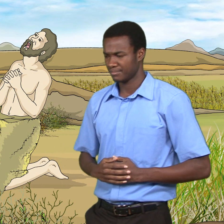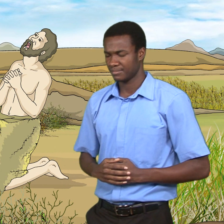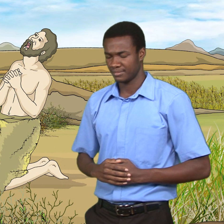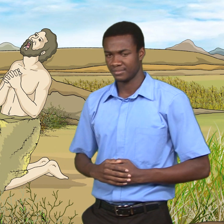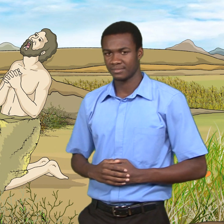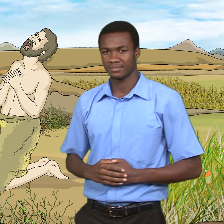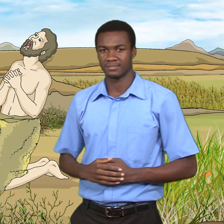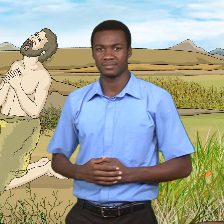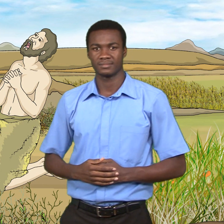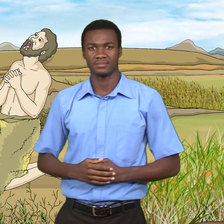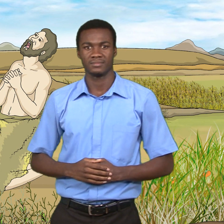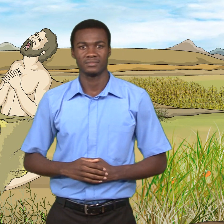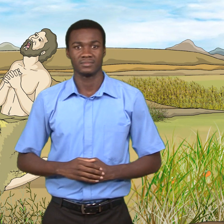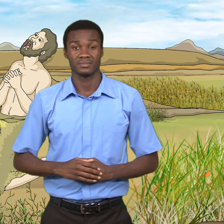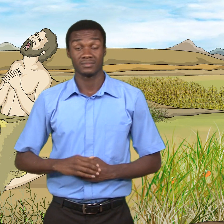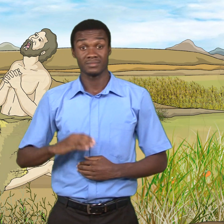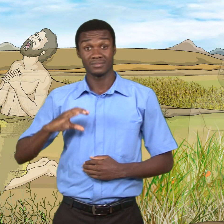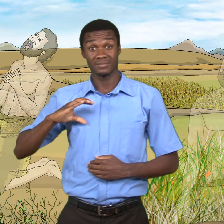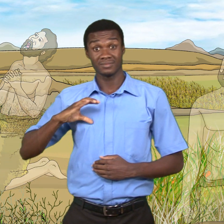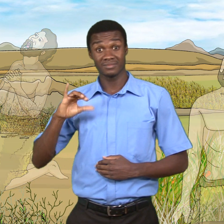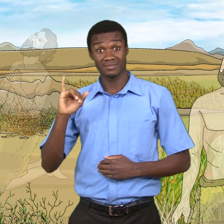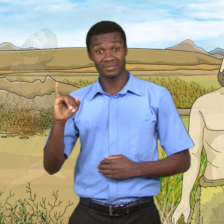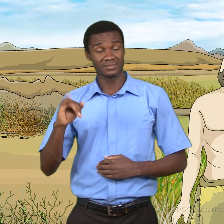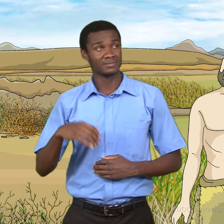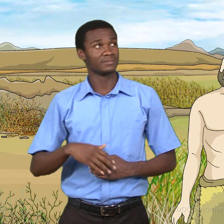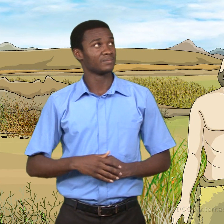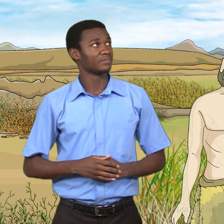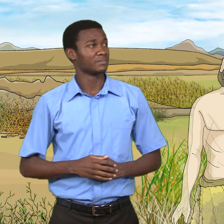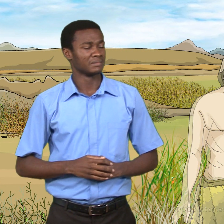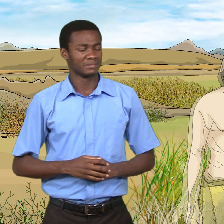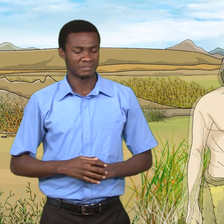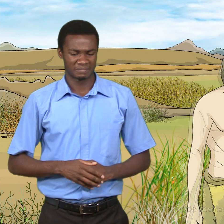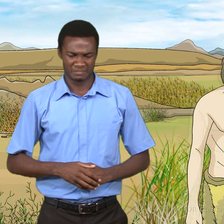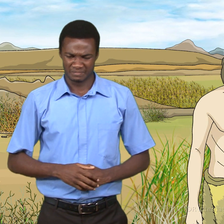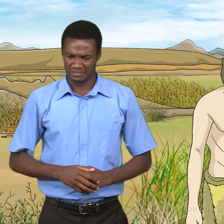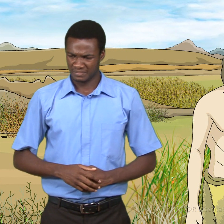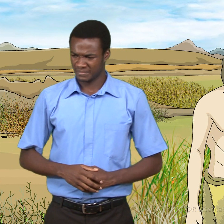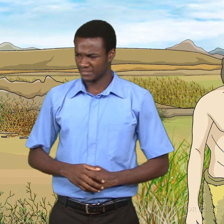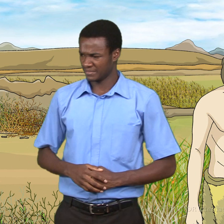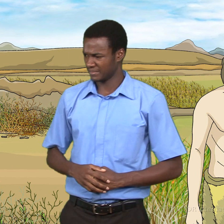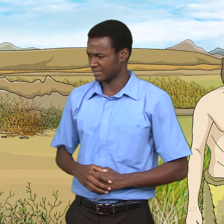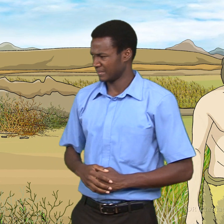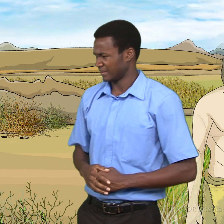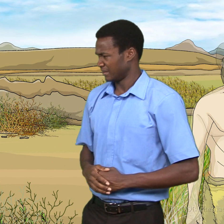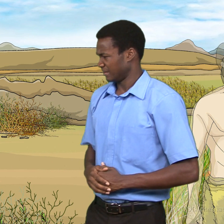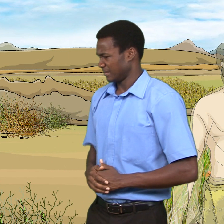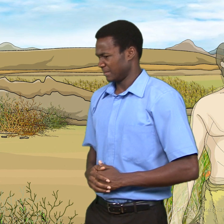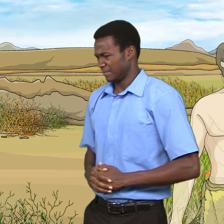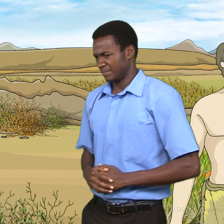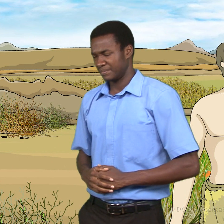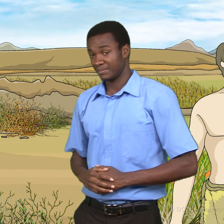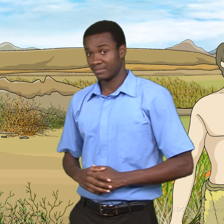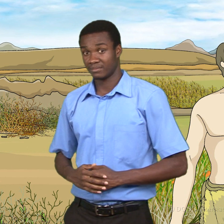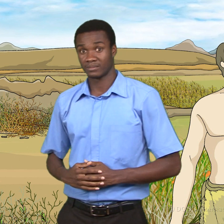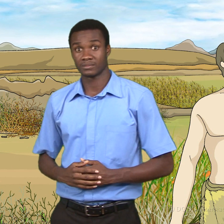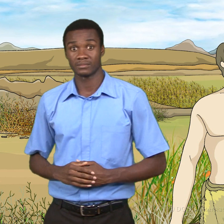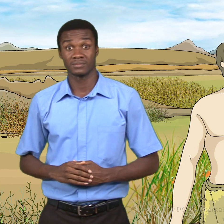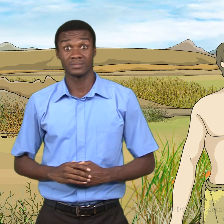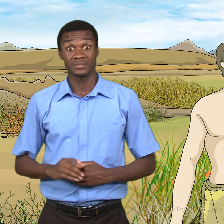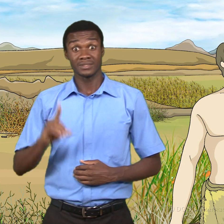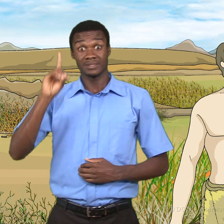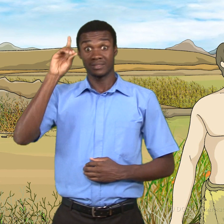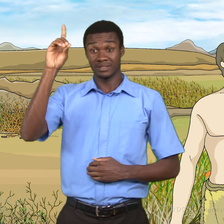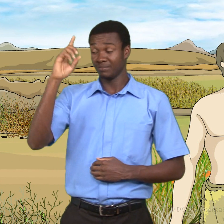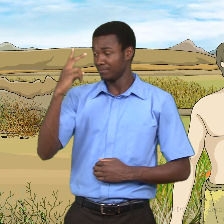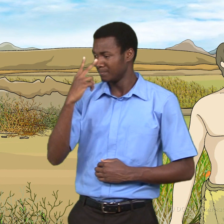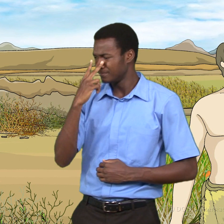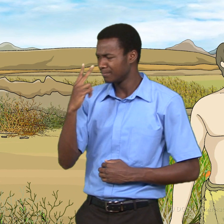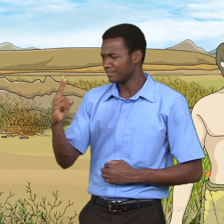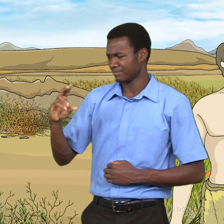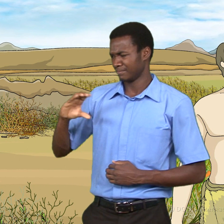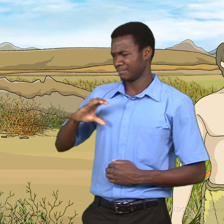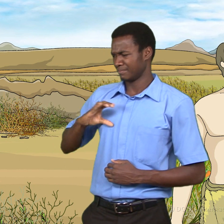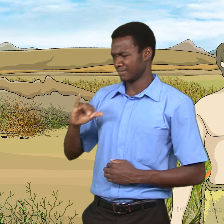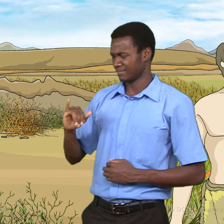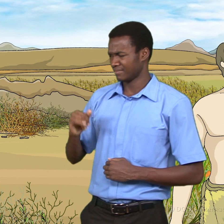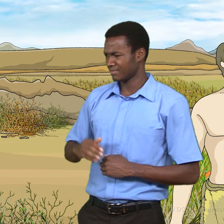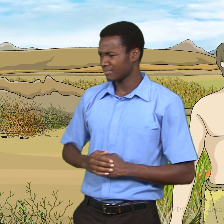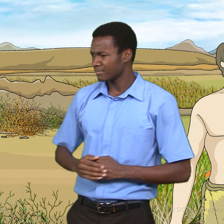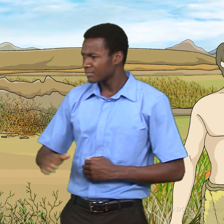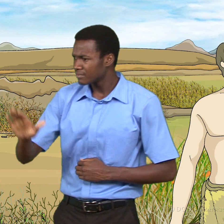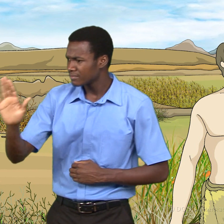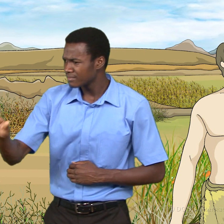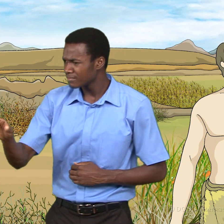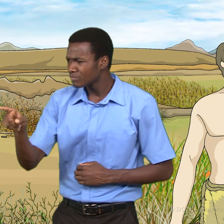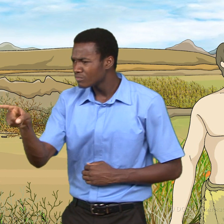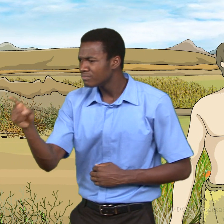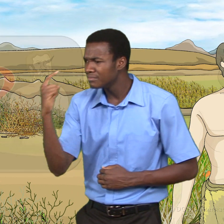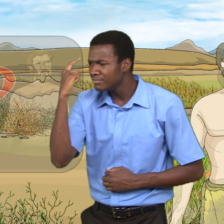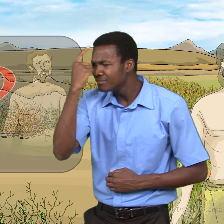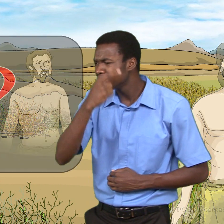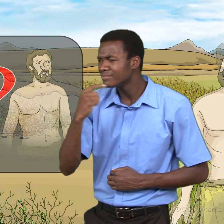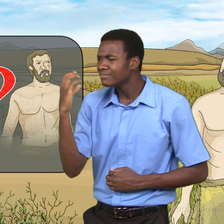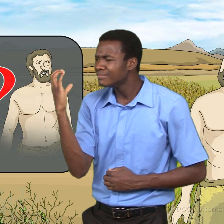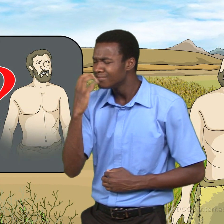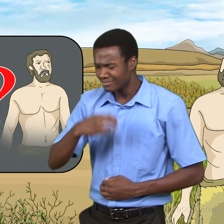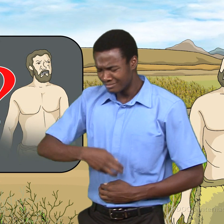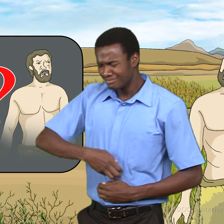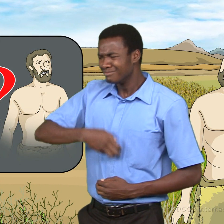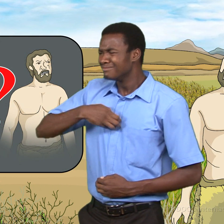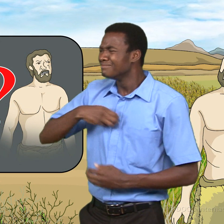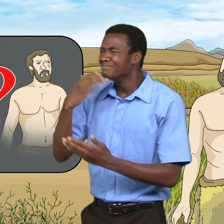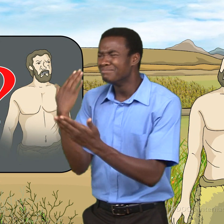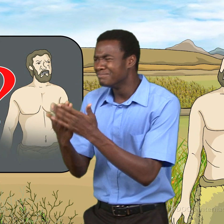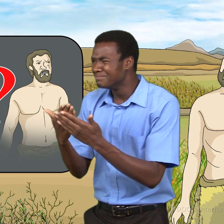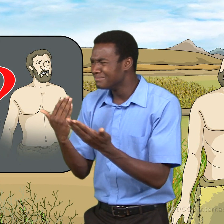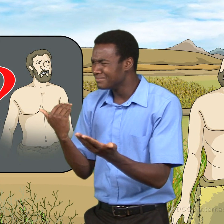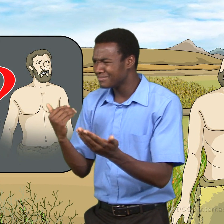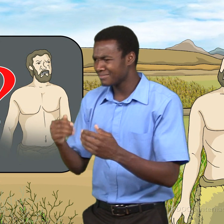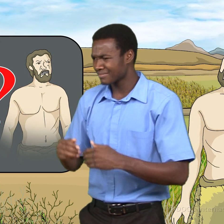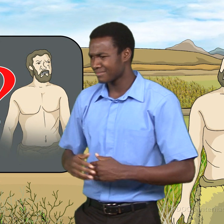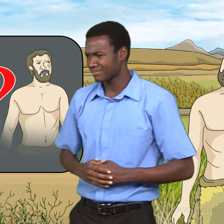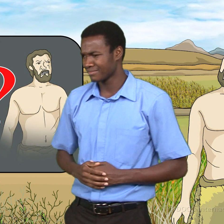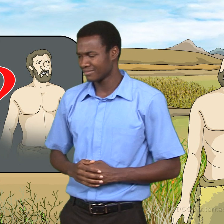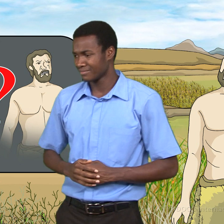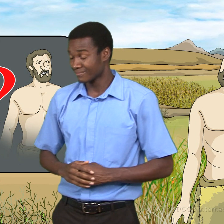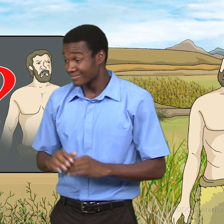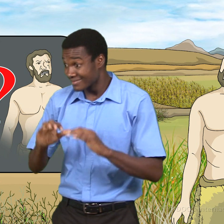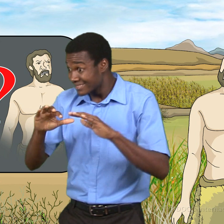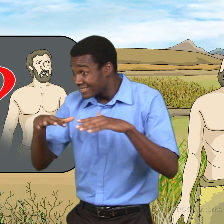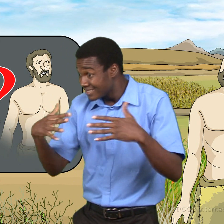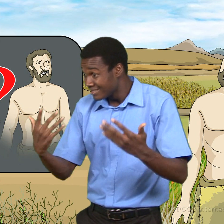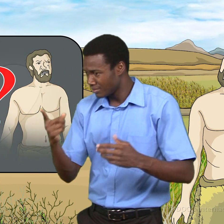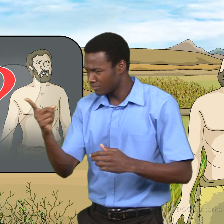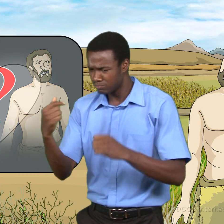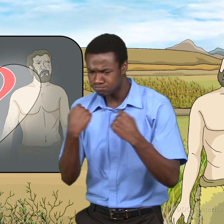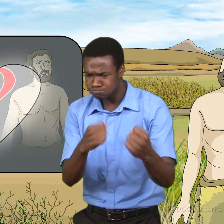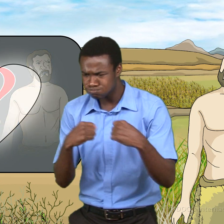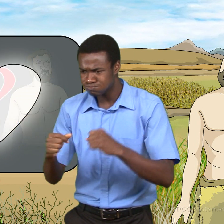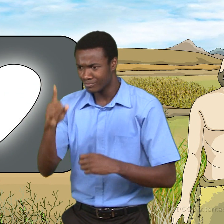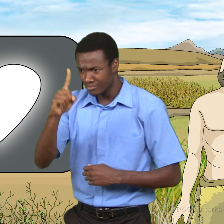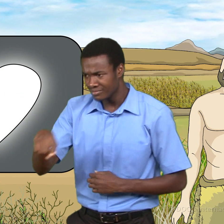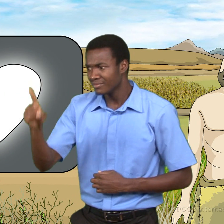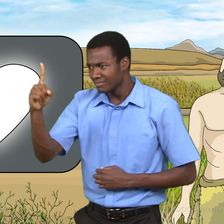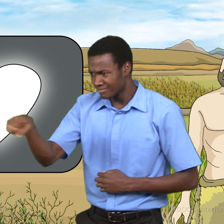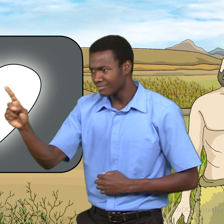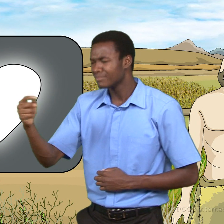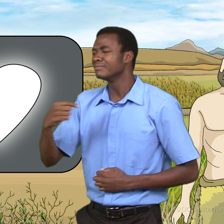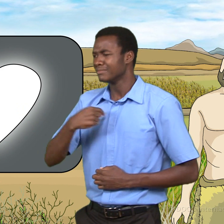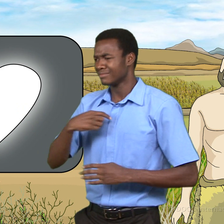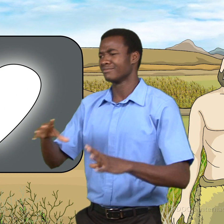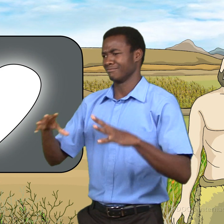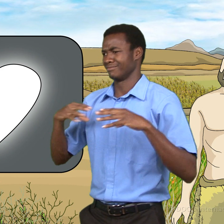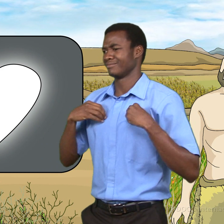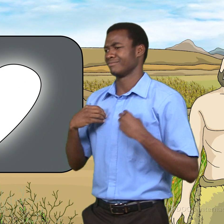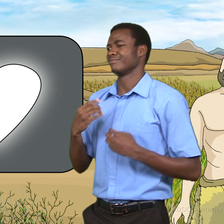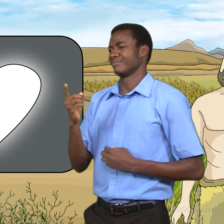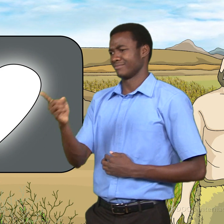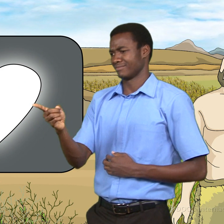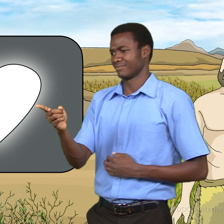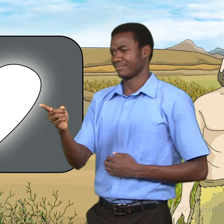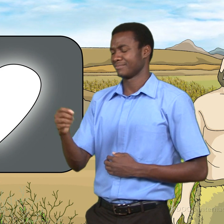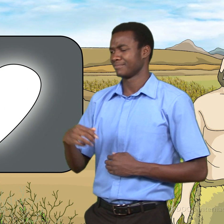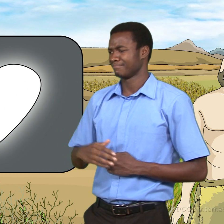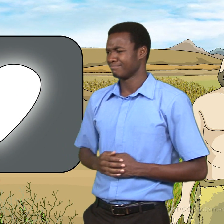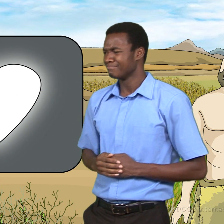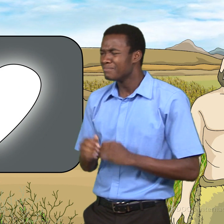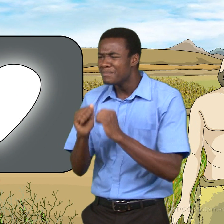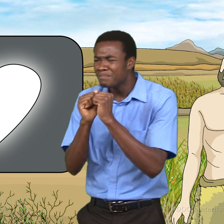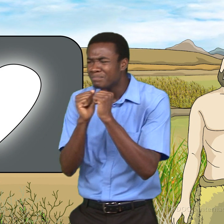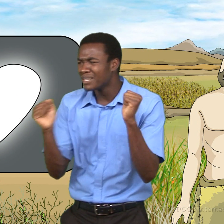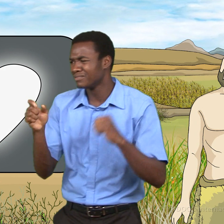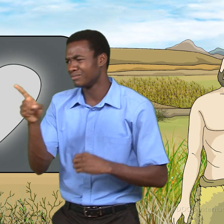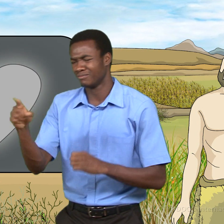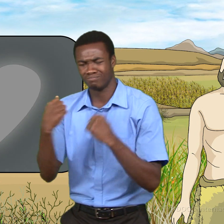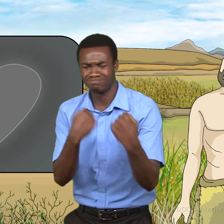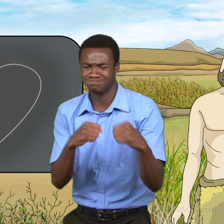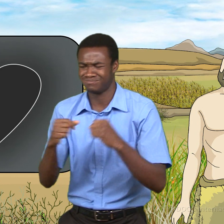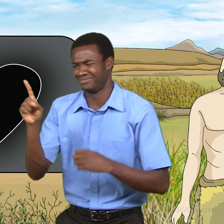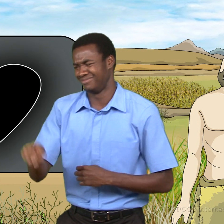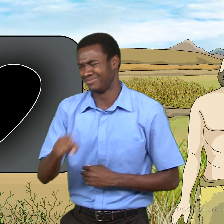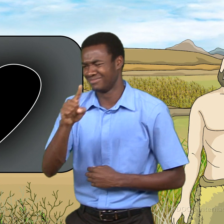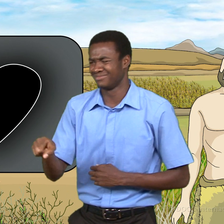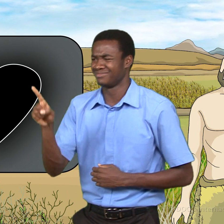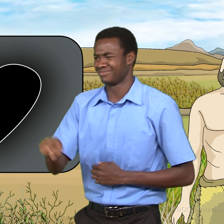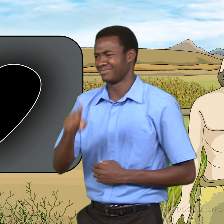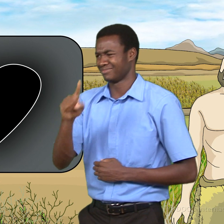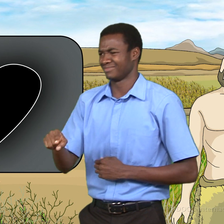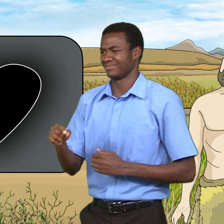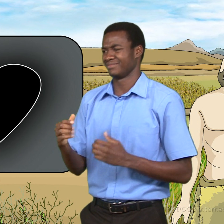So Cain became very angry, and his countenance fell. “Why are you angry,” said the LORD to Cain, “and why has your countenance fallen? If you do what is right, will you not be accepted?